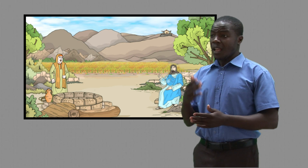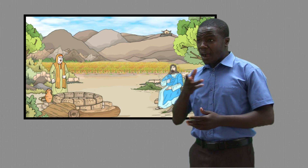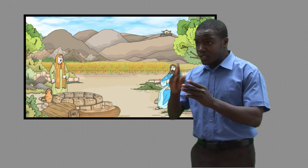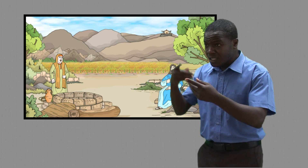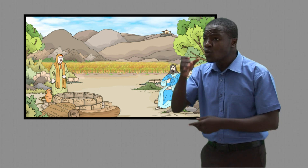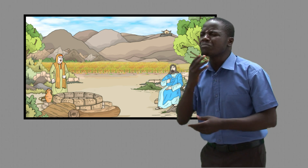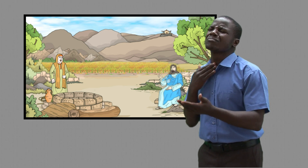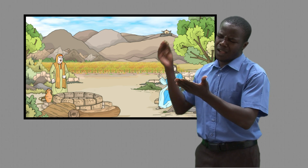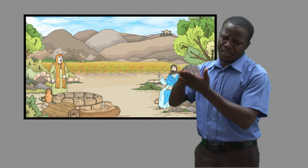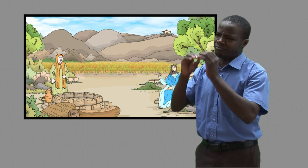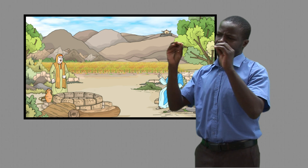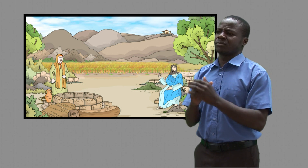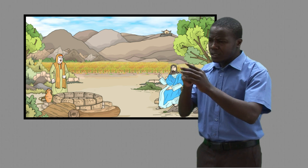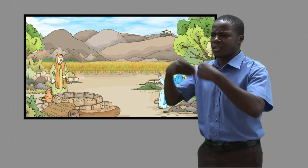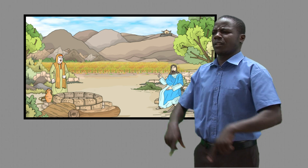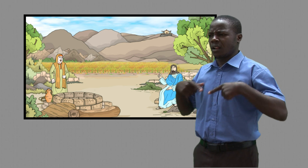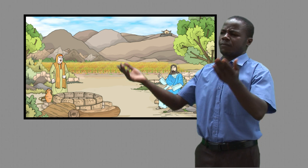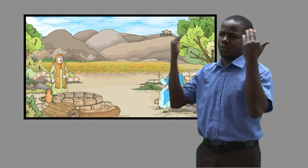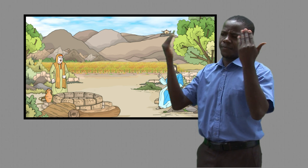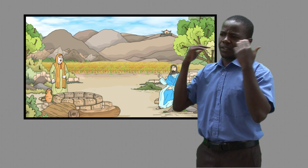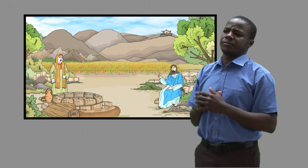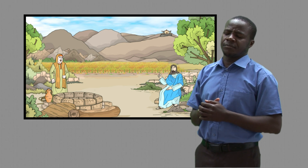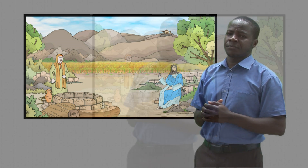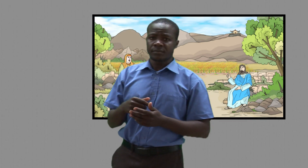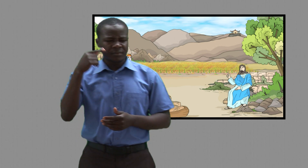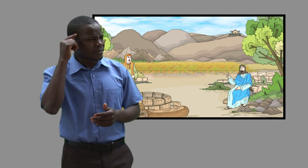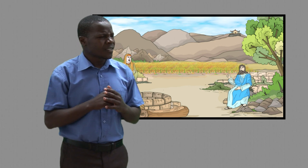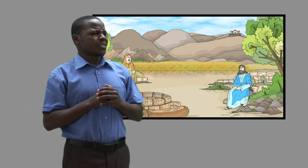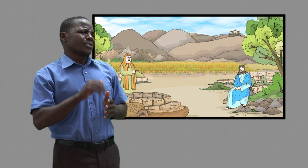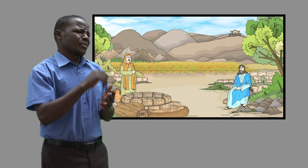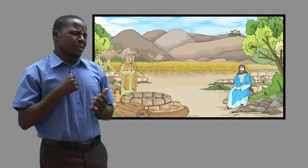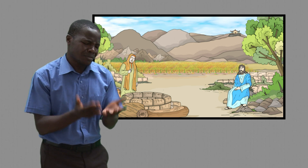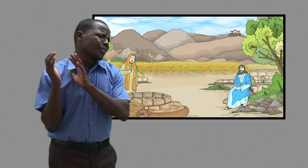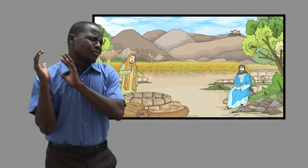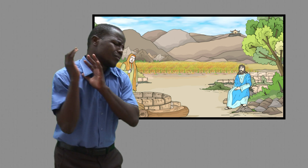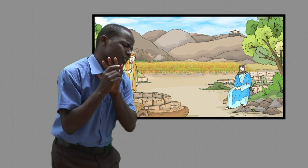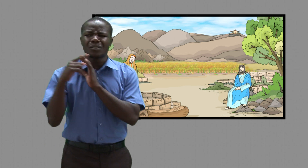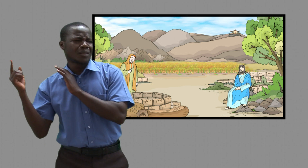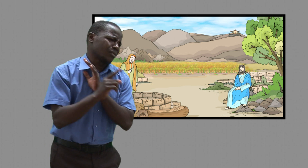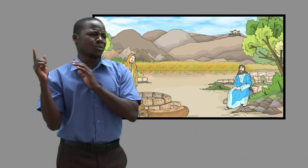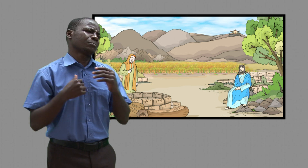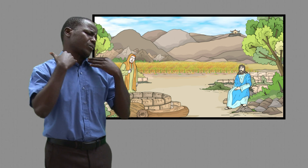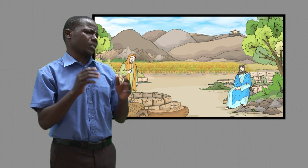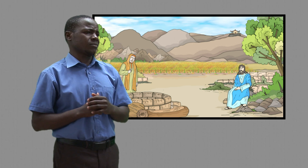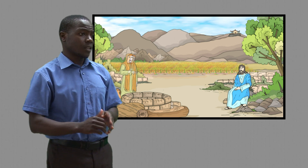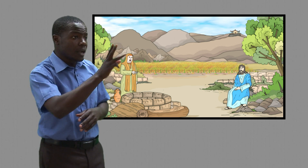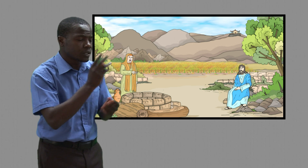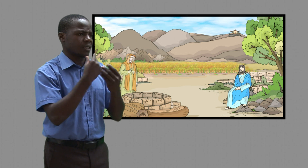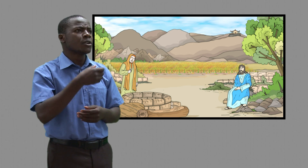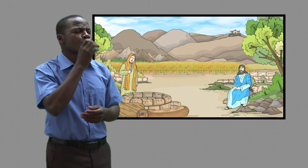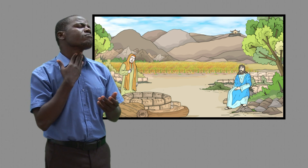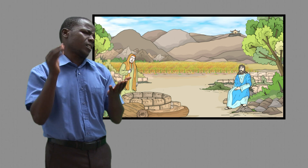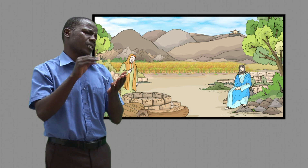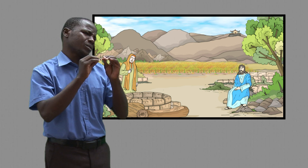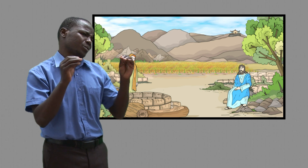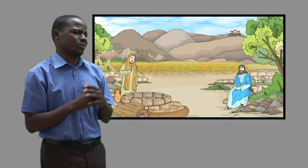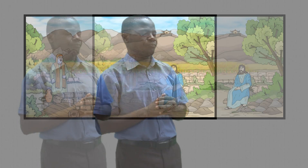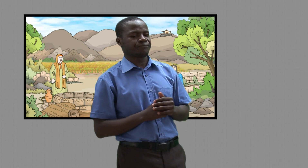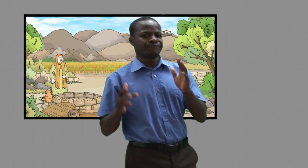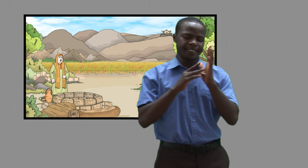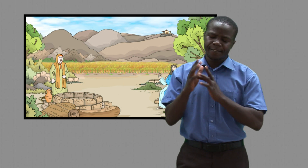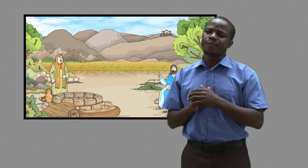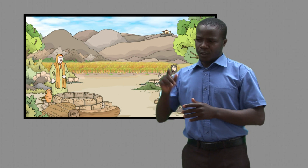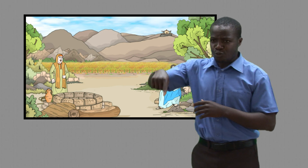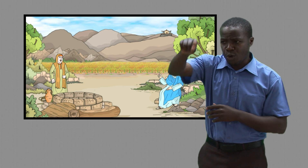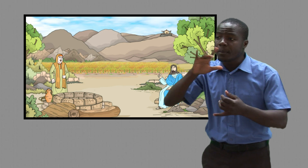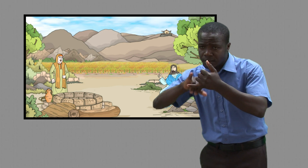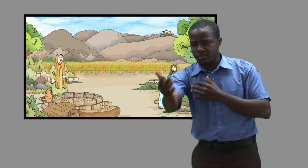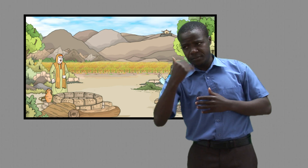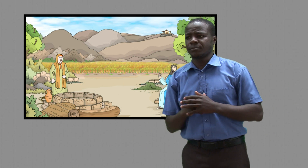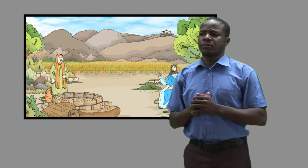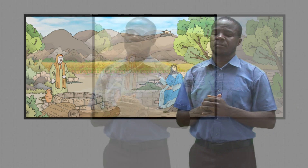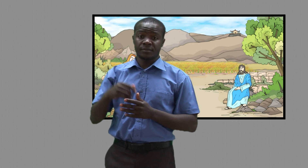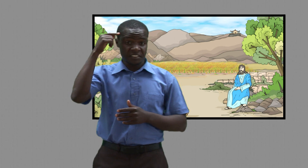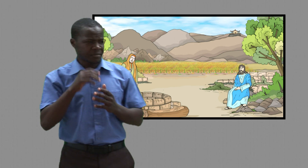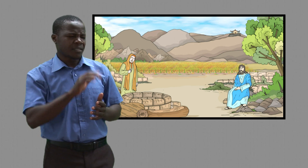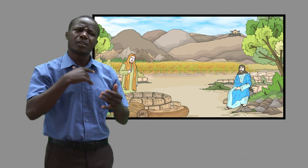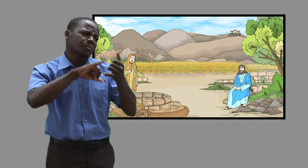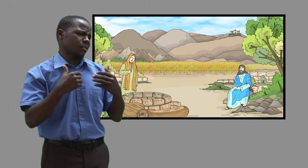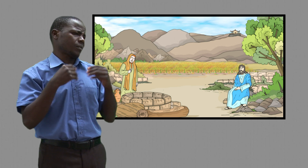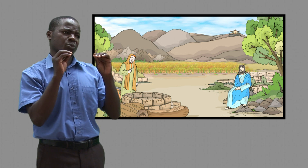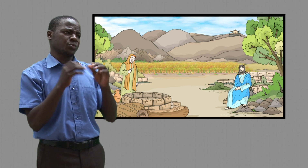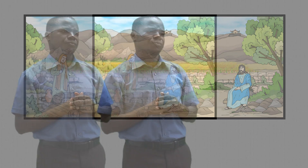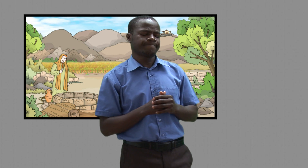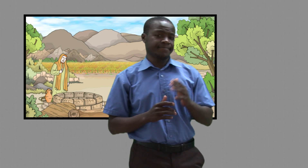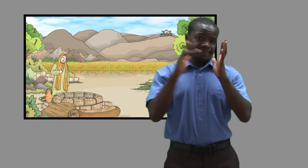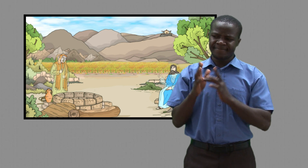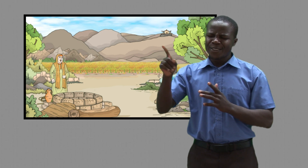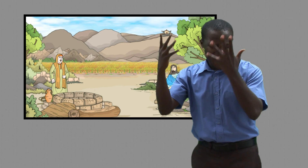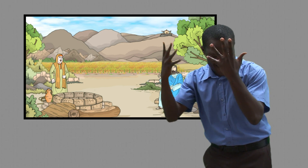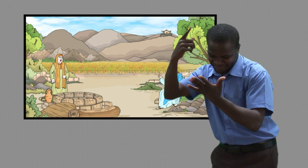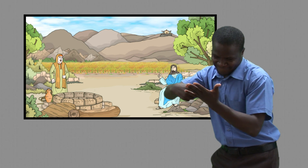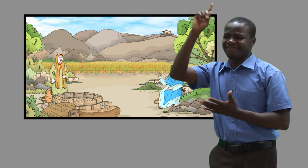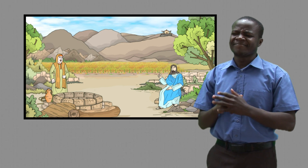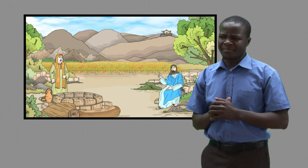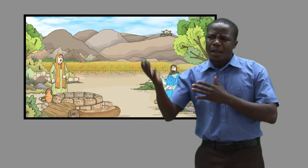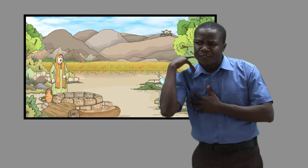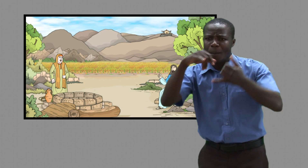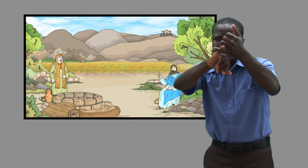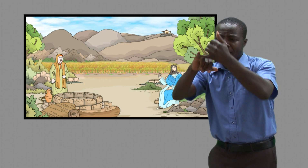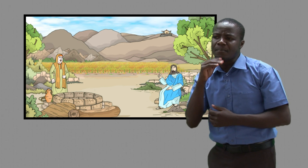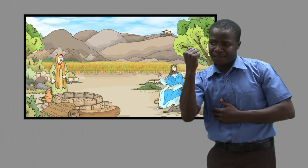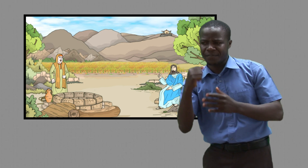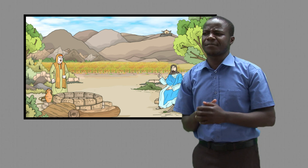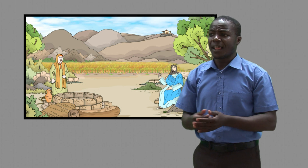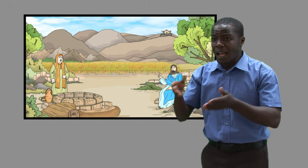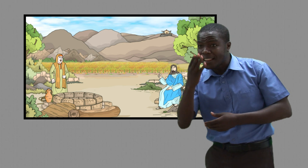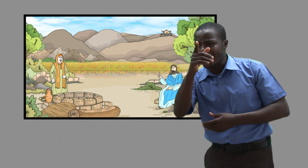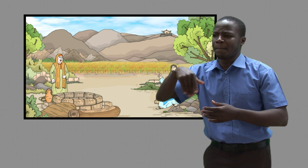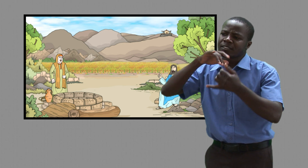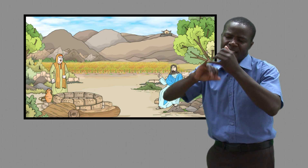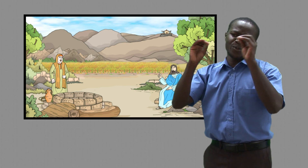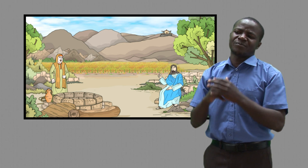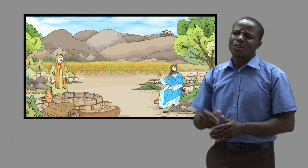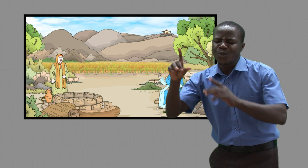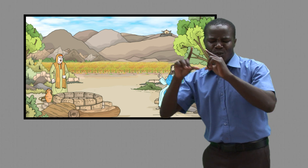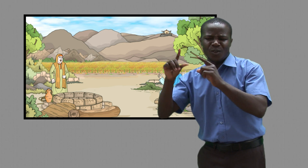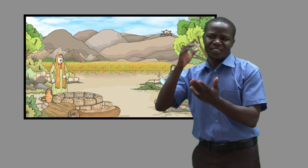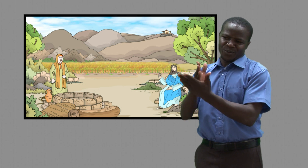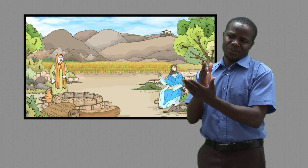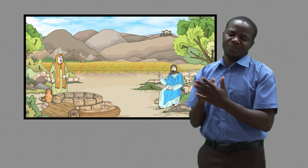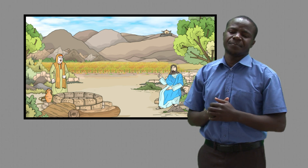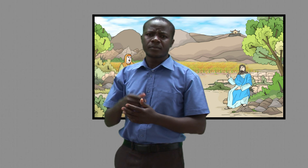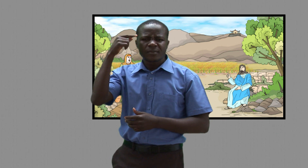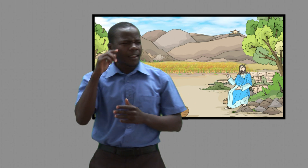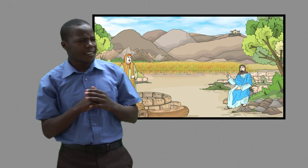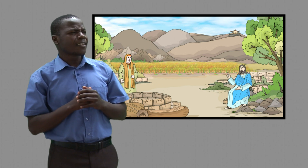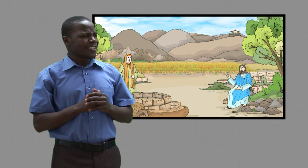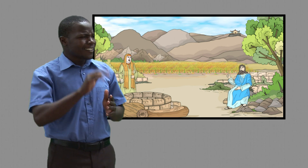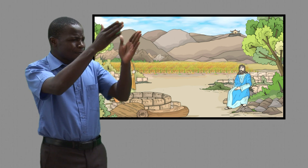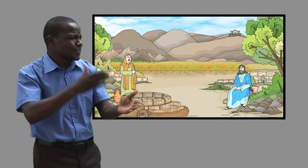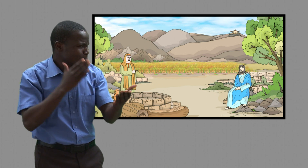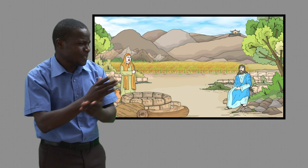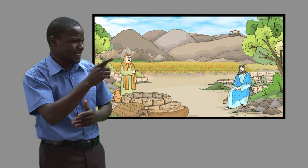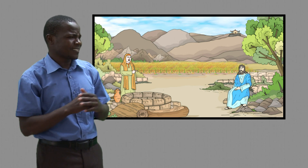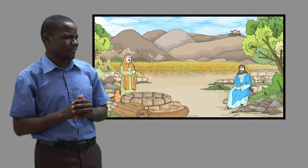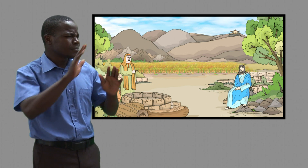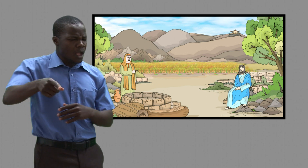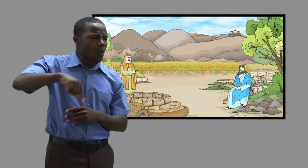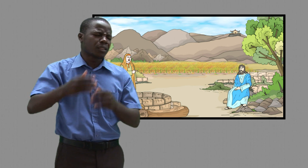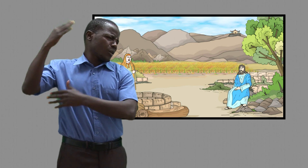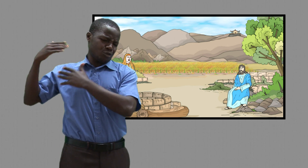The woman said to Him, “Sir, give me this water so that I will not get thirsty and have to keep coming here to draw water.” Jesus told her, “Go, call your husband and come back.” “I have no husband,” the woman replied. Jesus said to her, “You are correct to say that you have no husband. In fact, you have had five husbands, and the man you now have is not your husband.